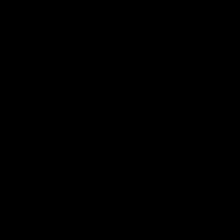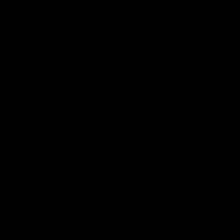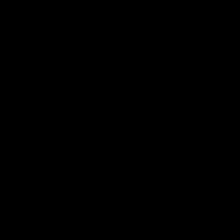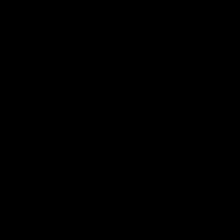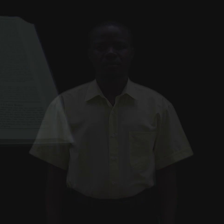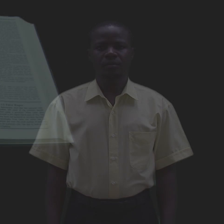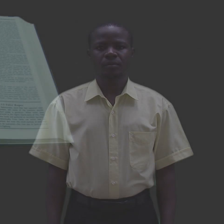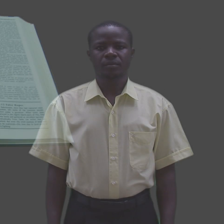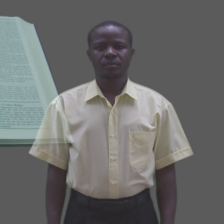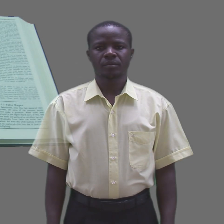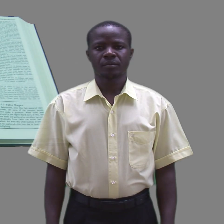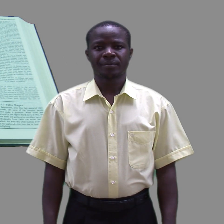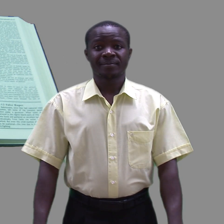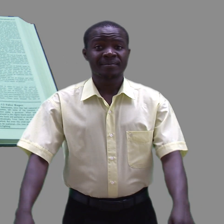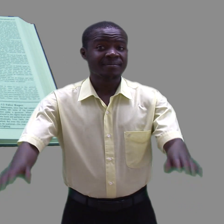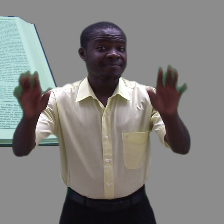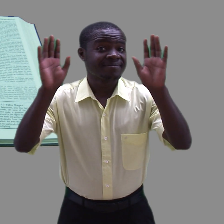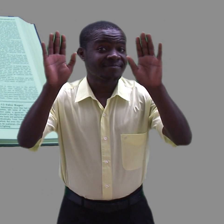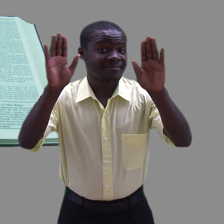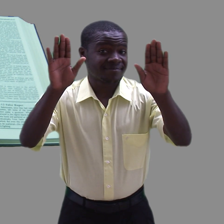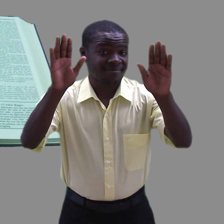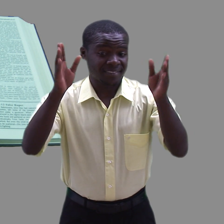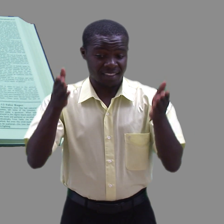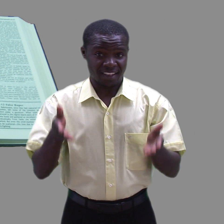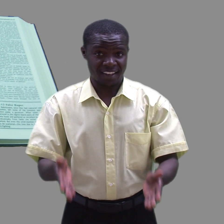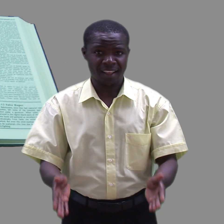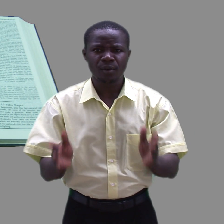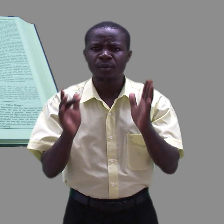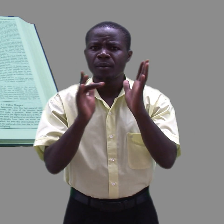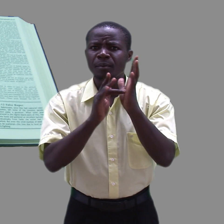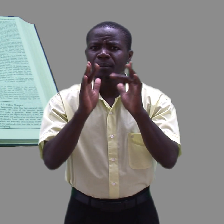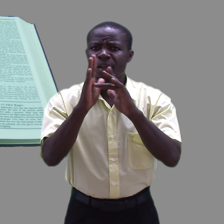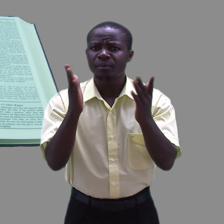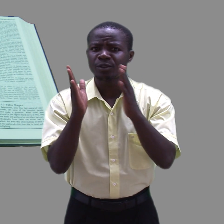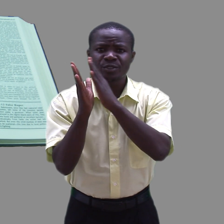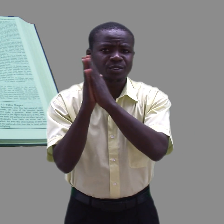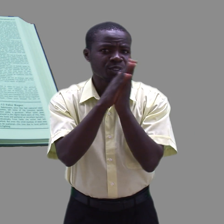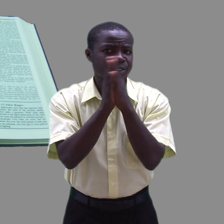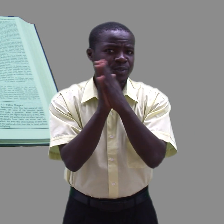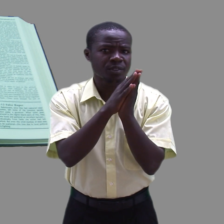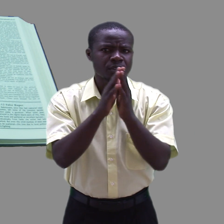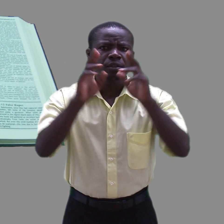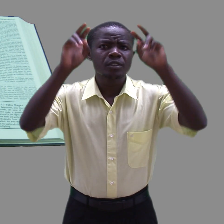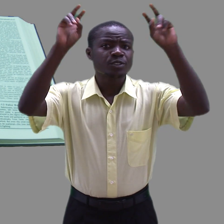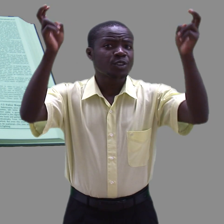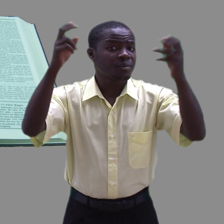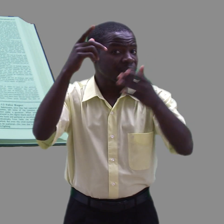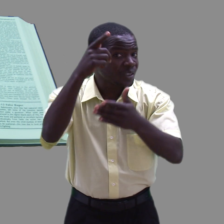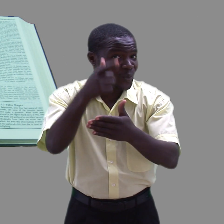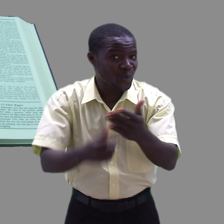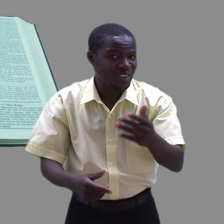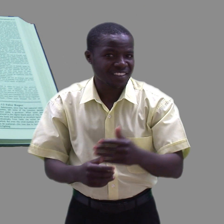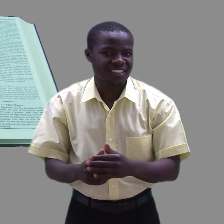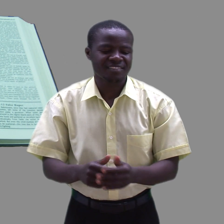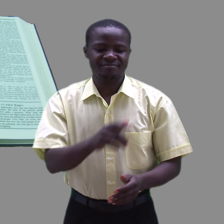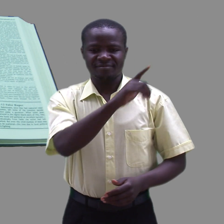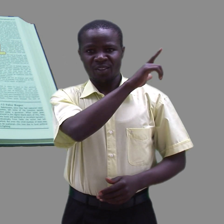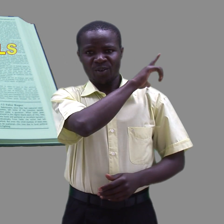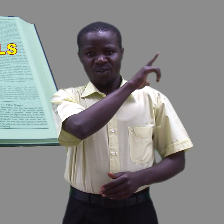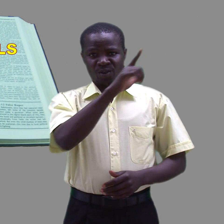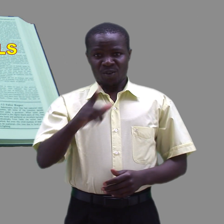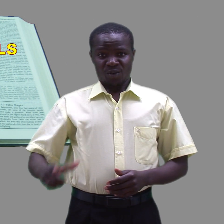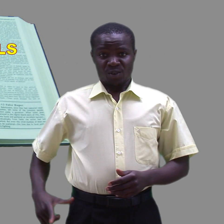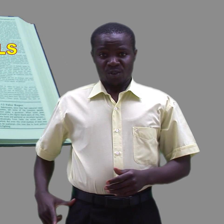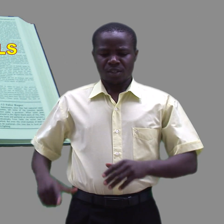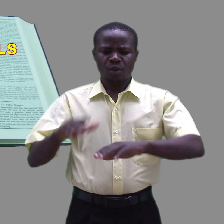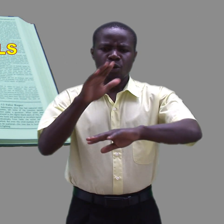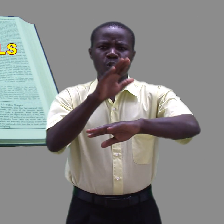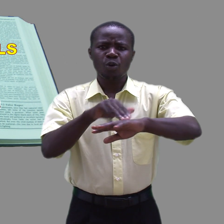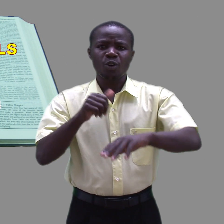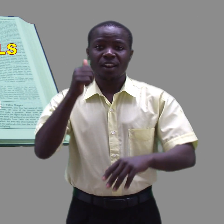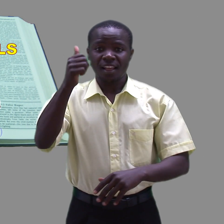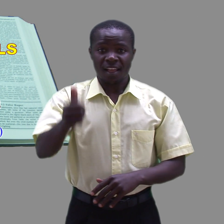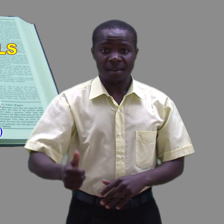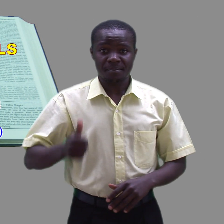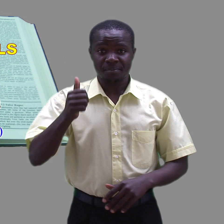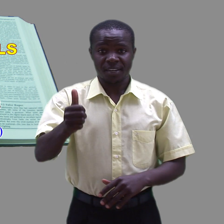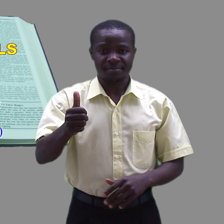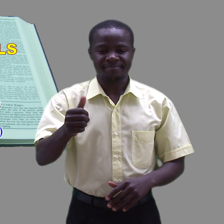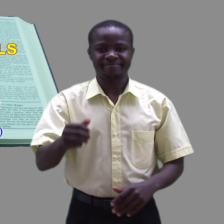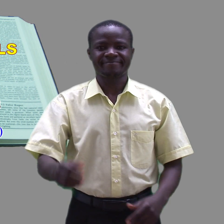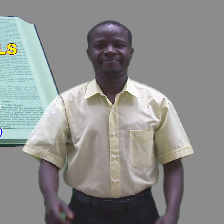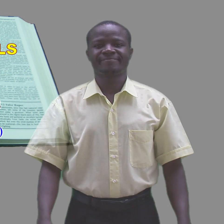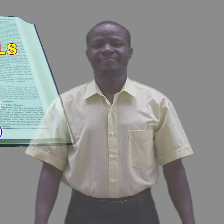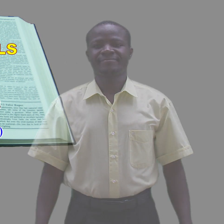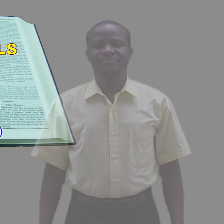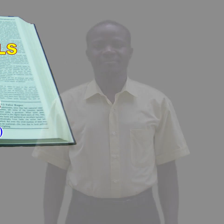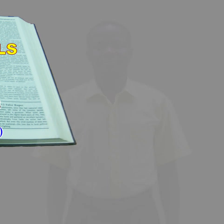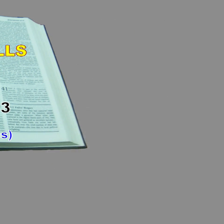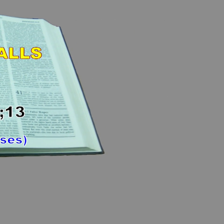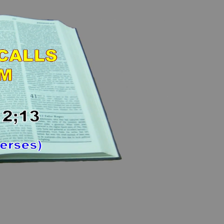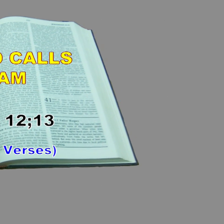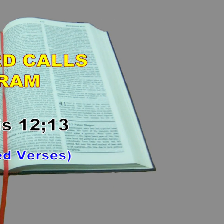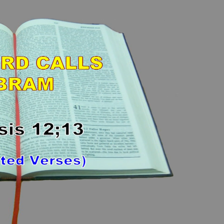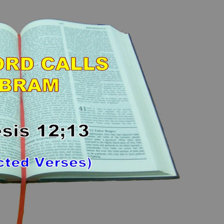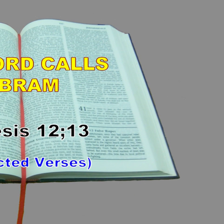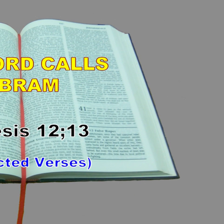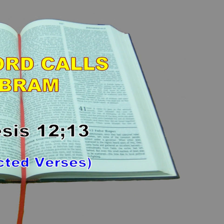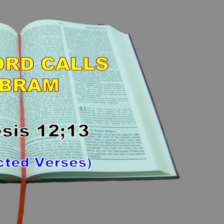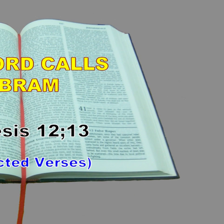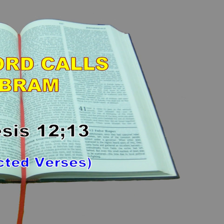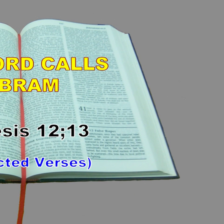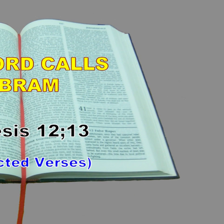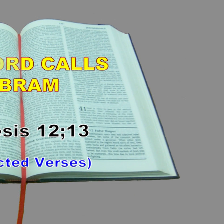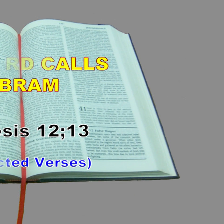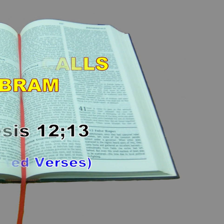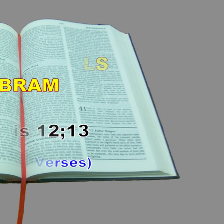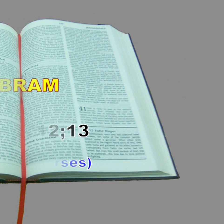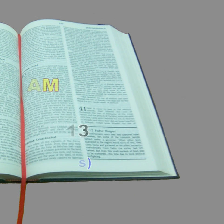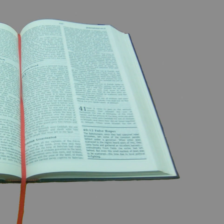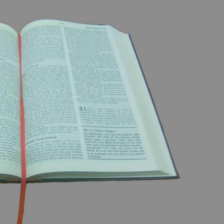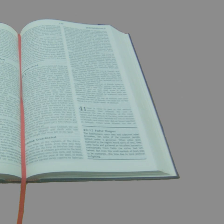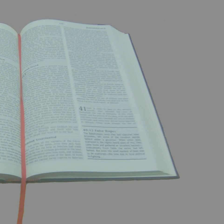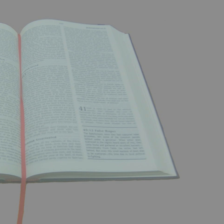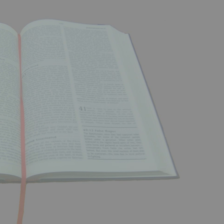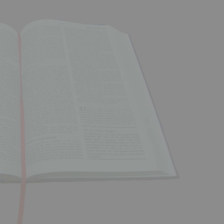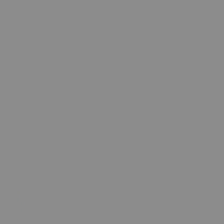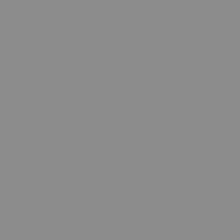The Lord calls Abram